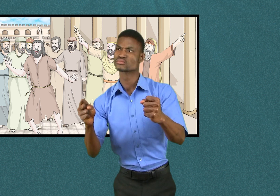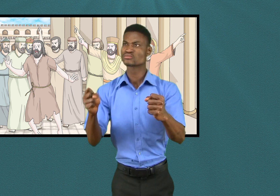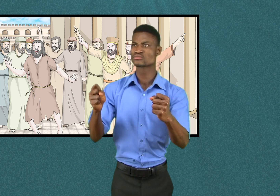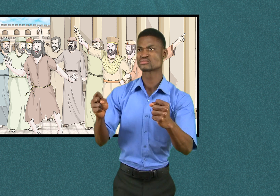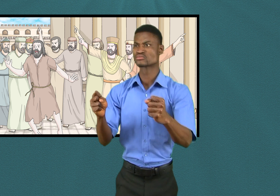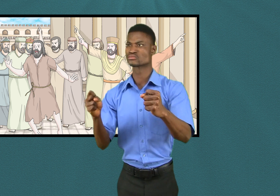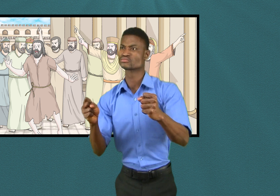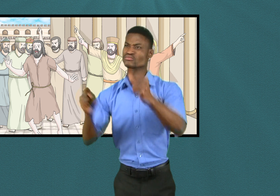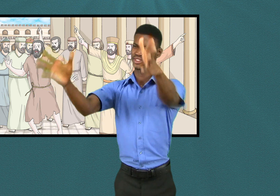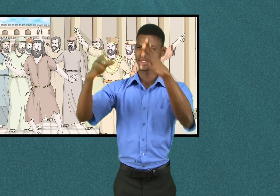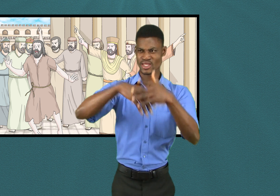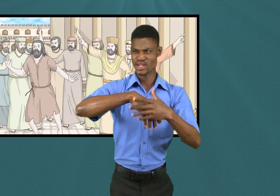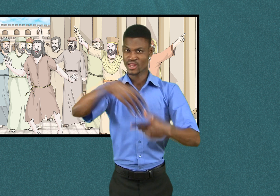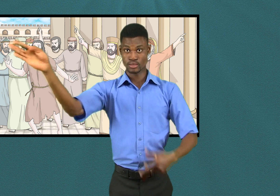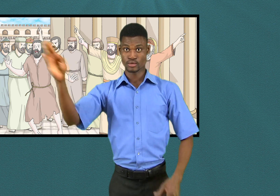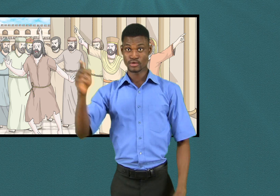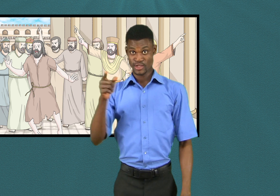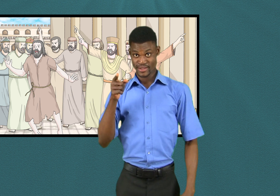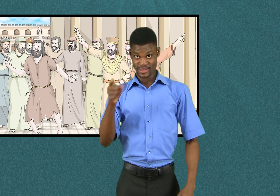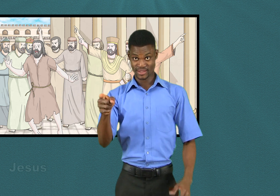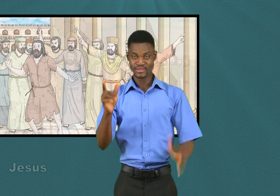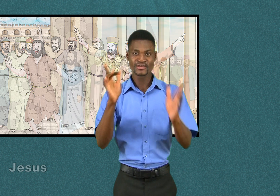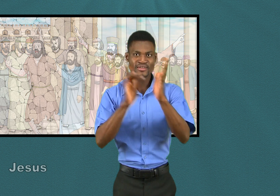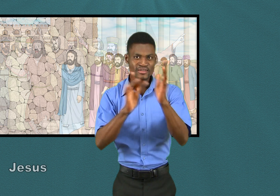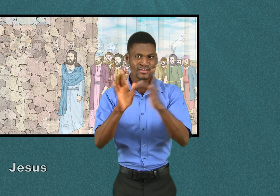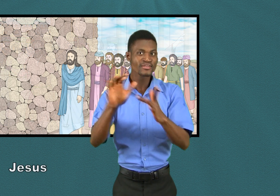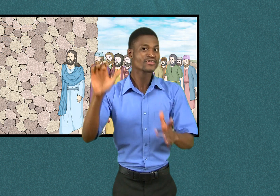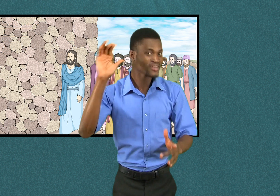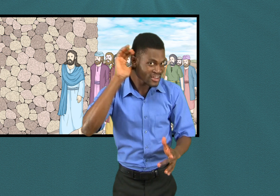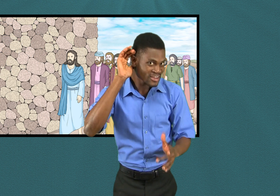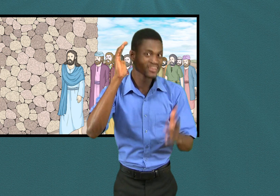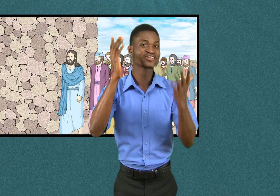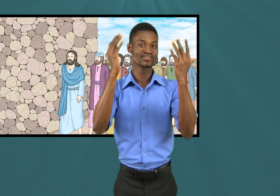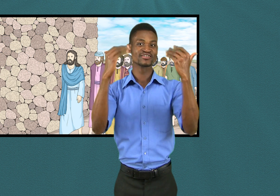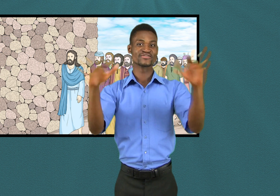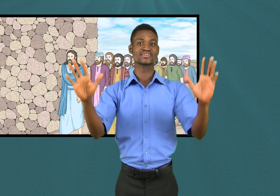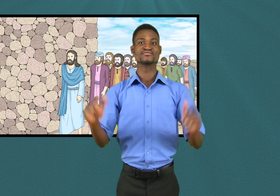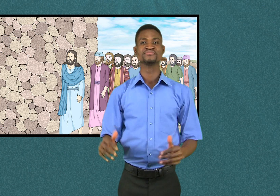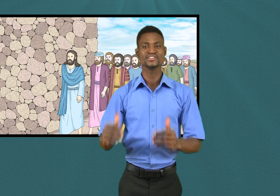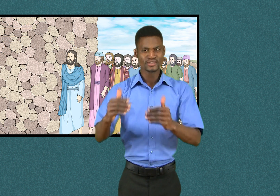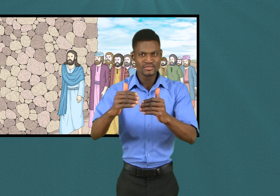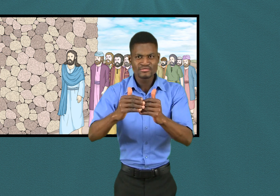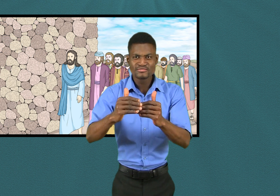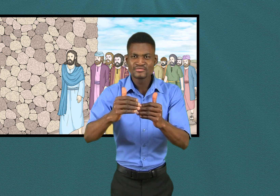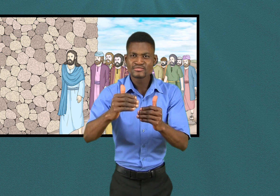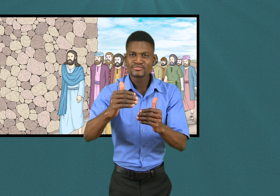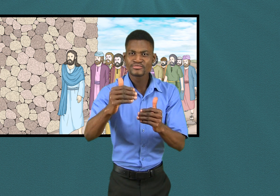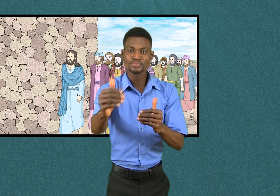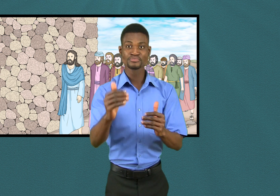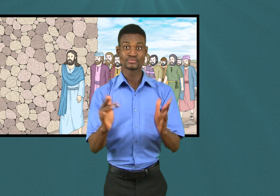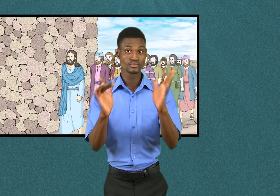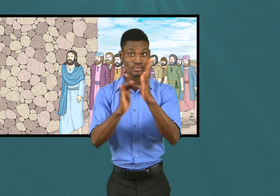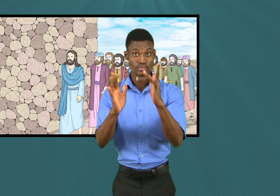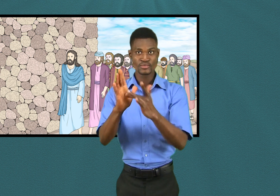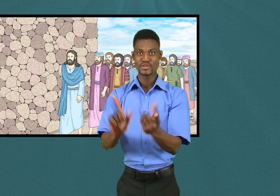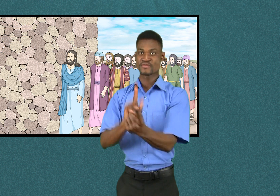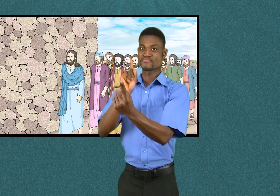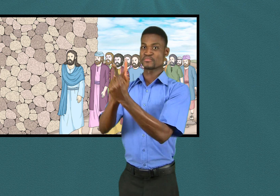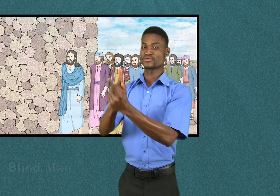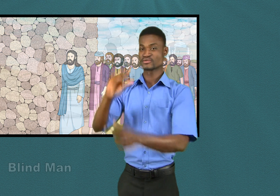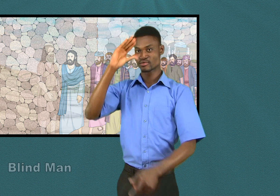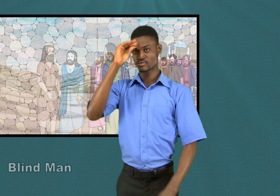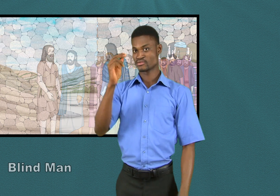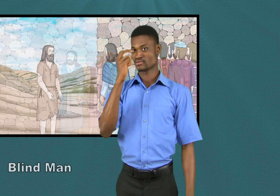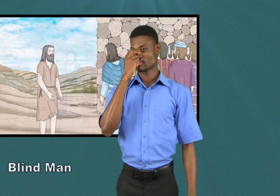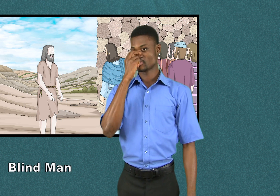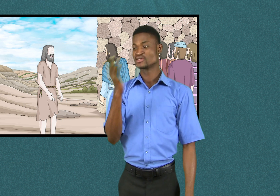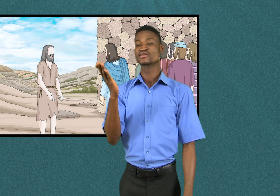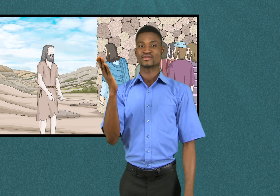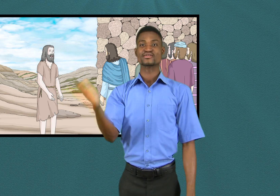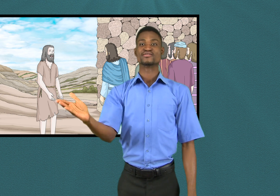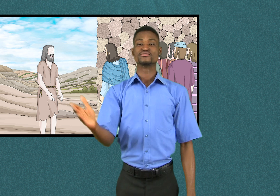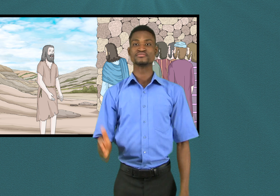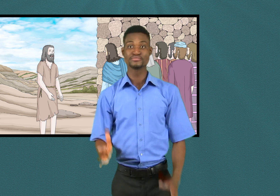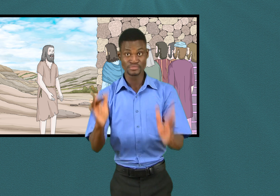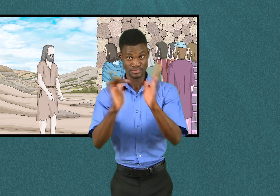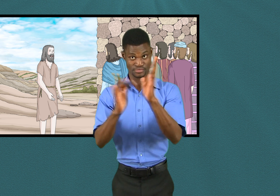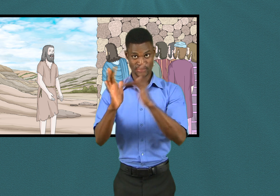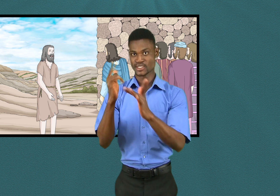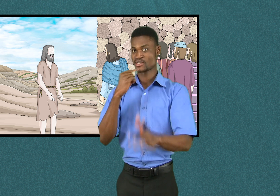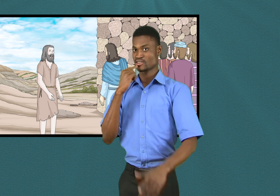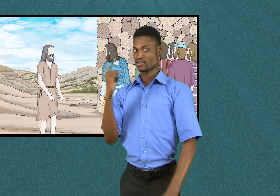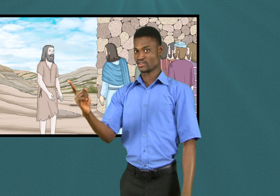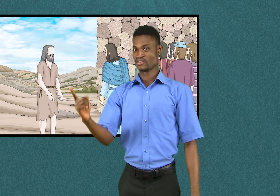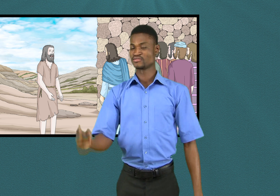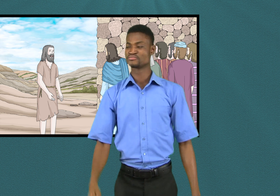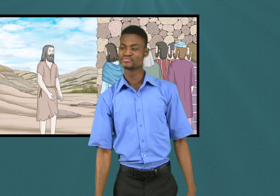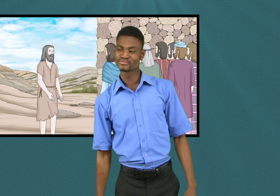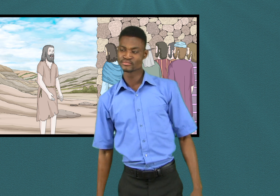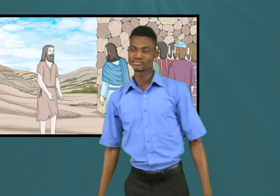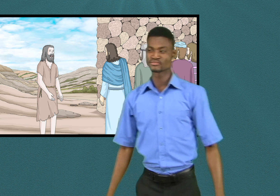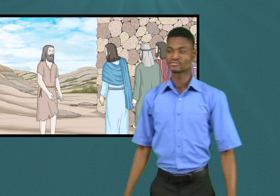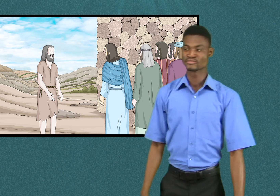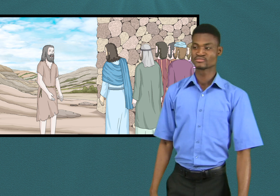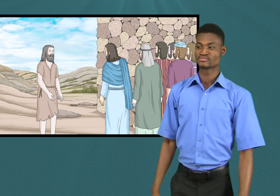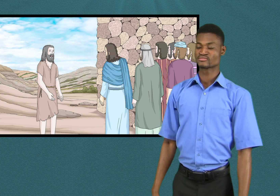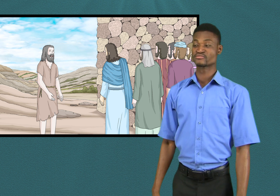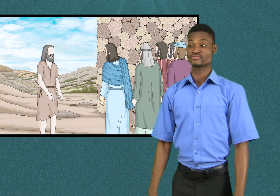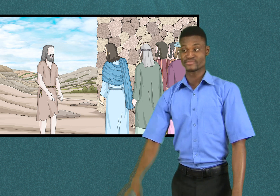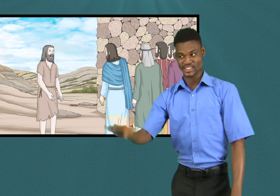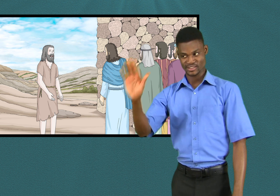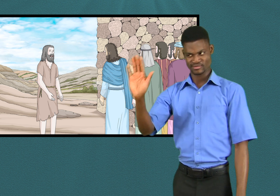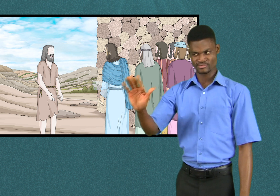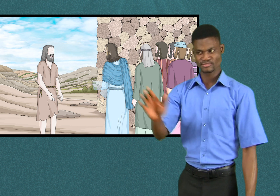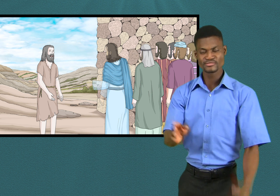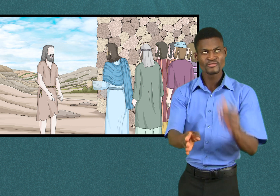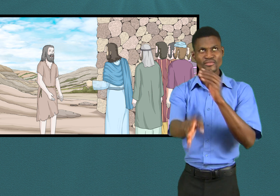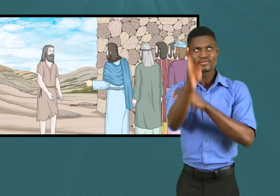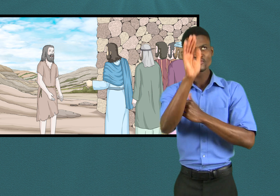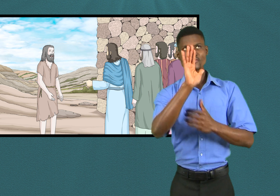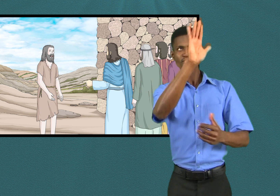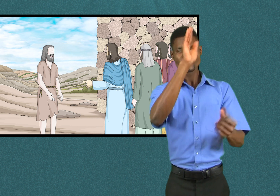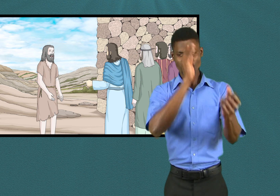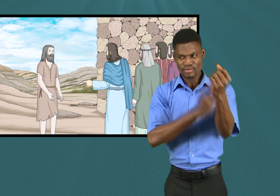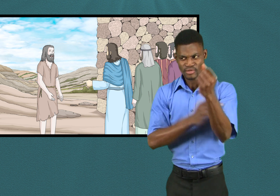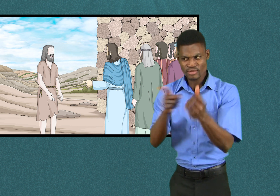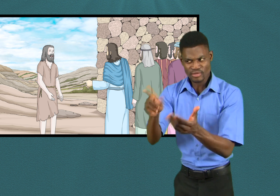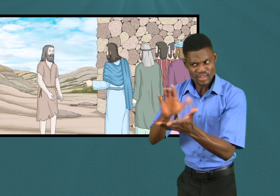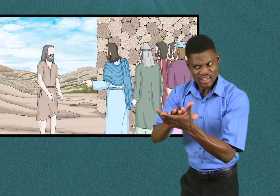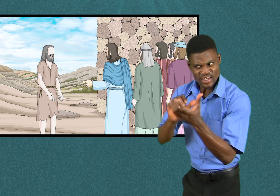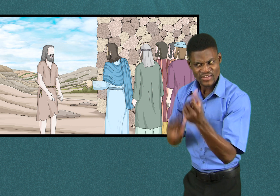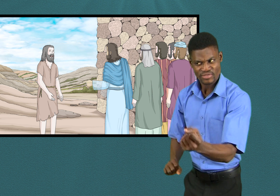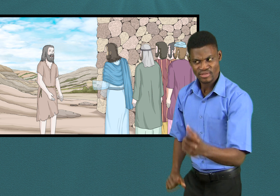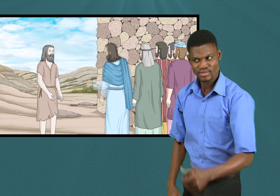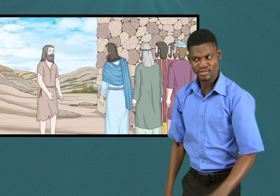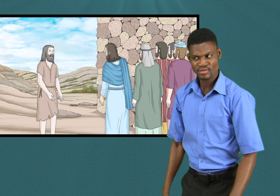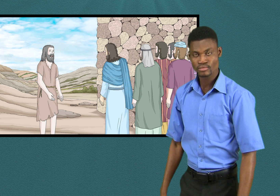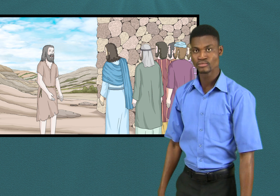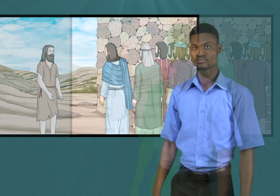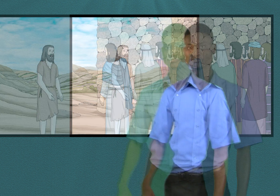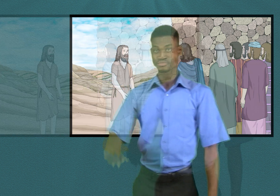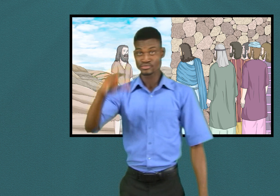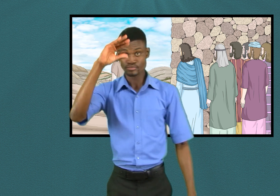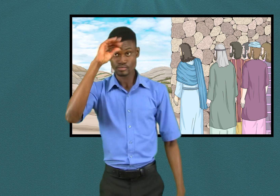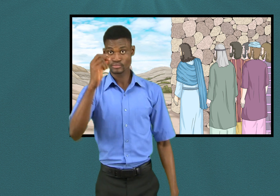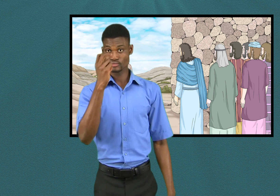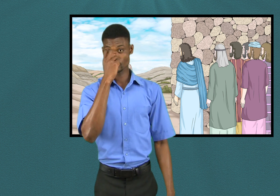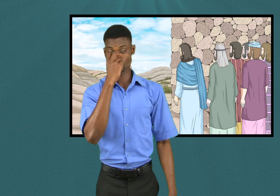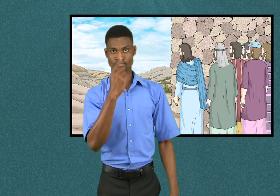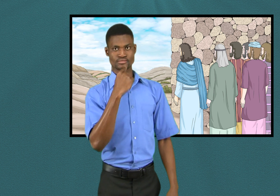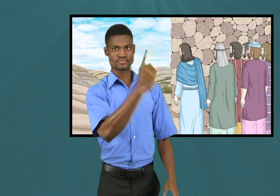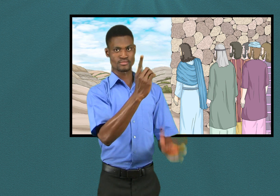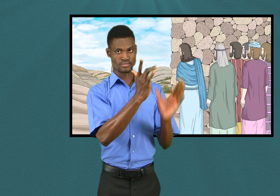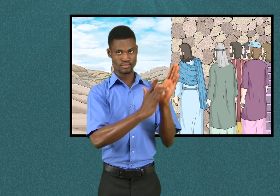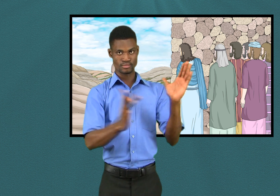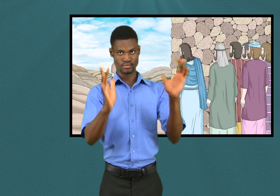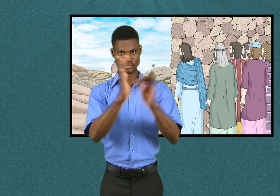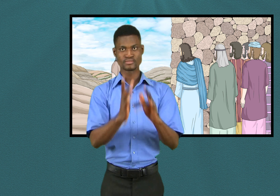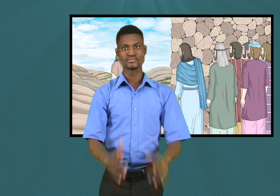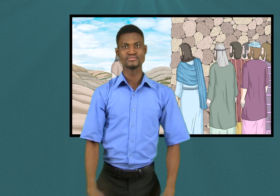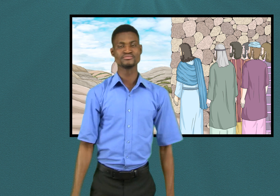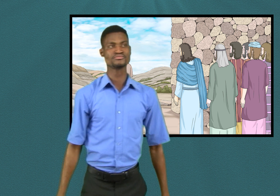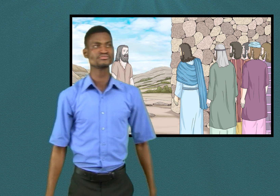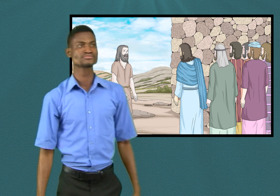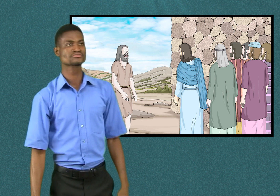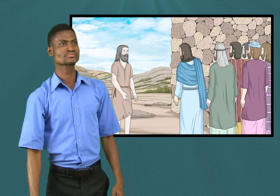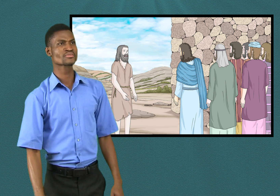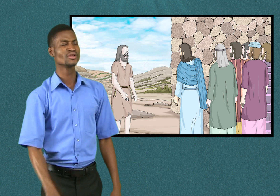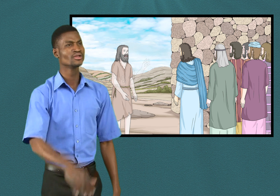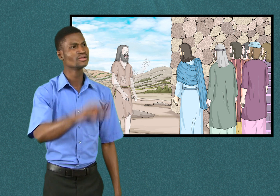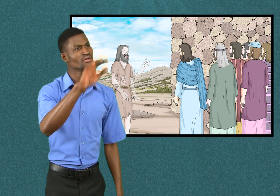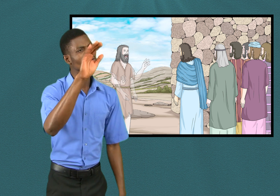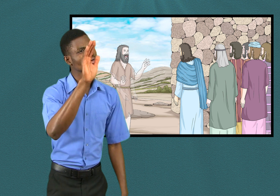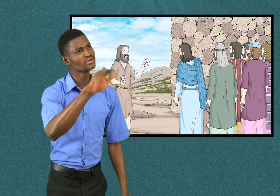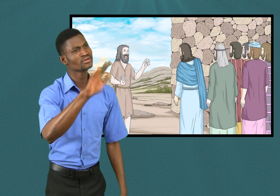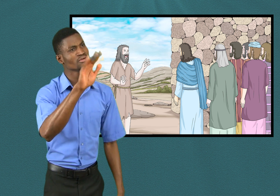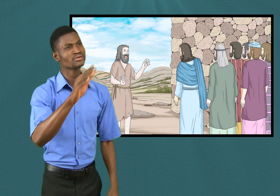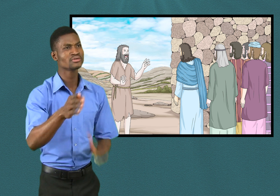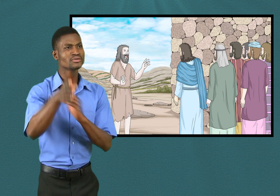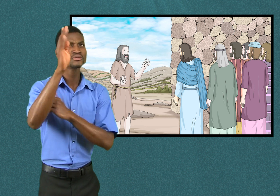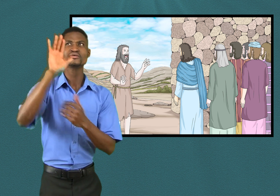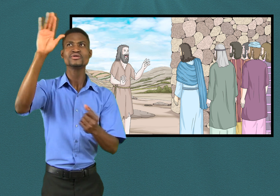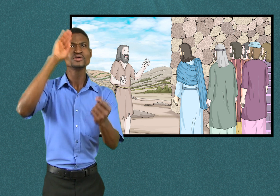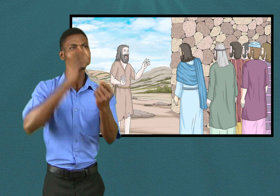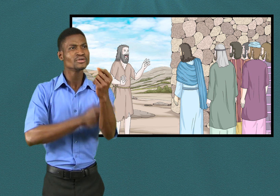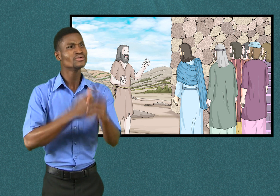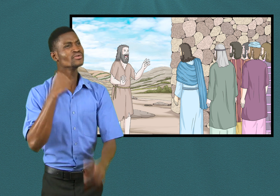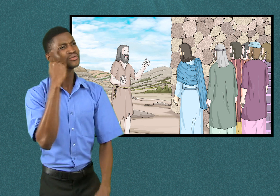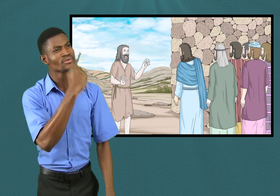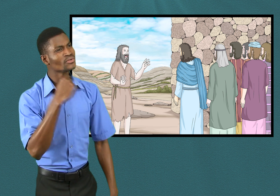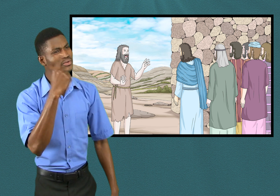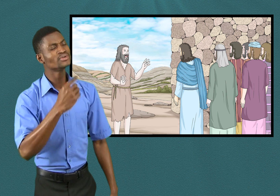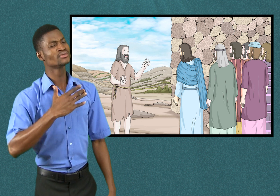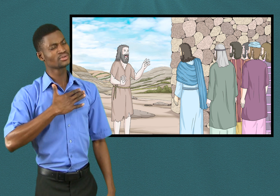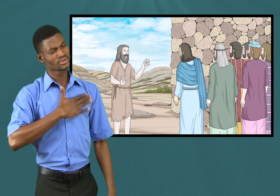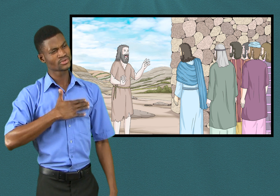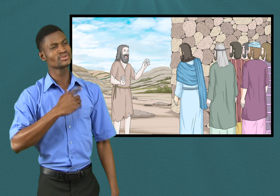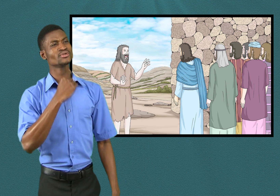When Jesus heard that they had thrown him out, He found the man and said, “Do you believe in the Son of Man ?”